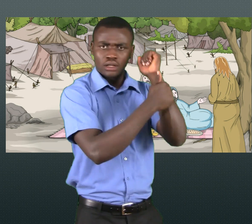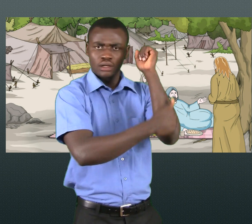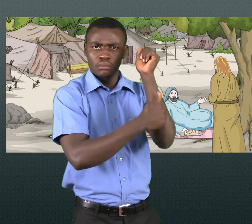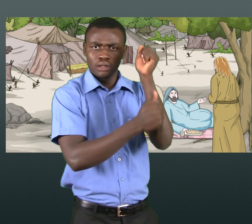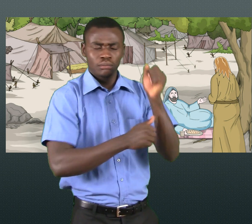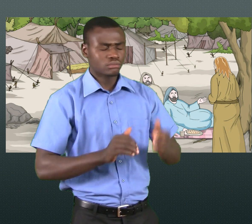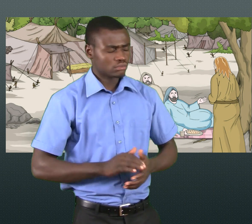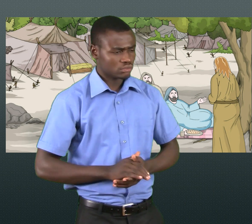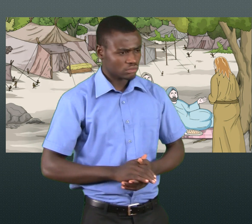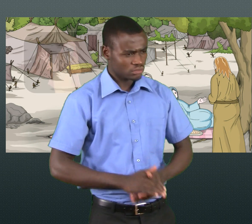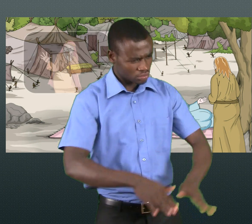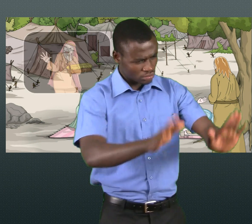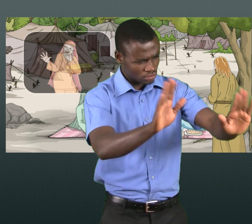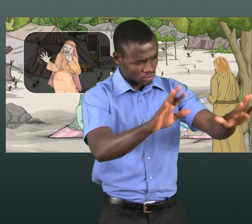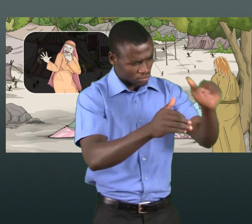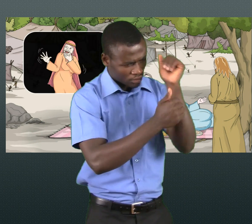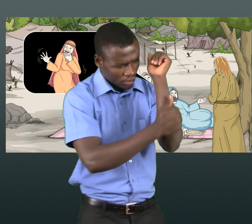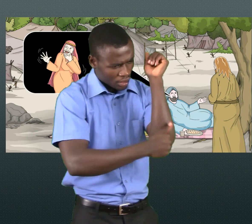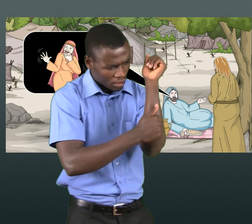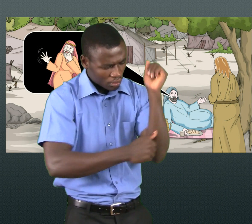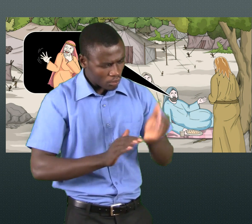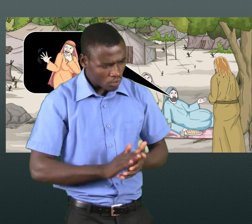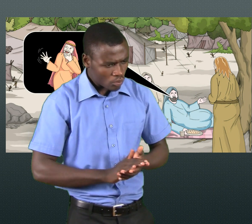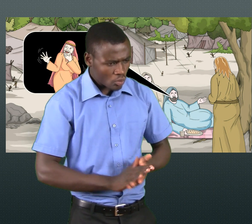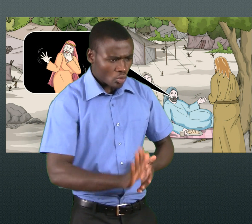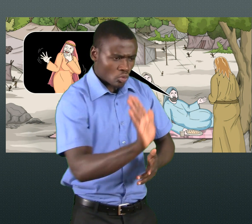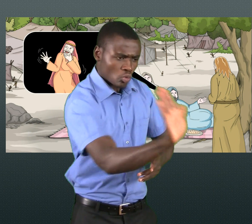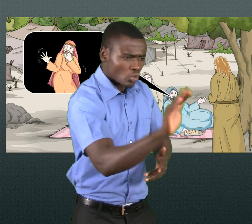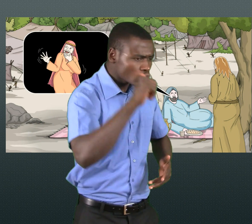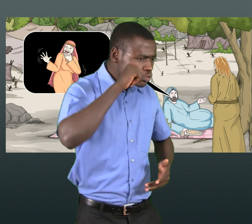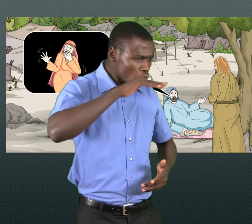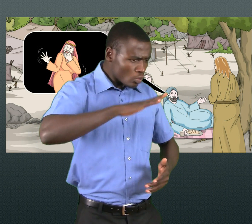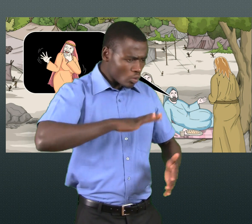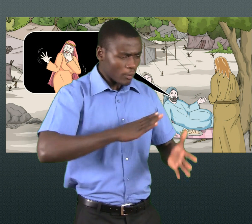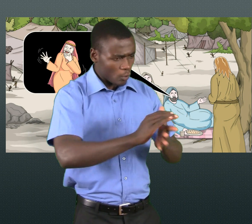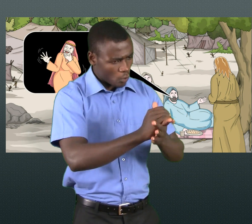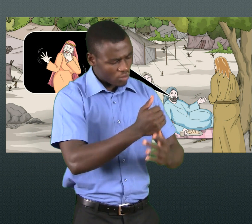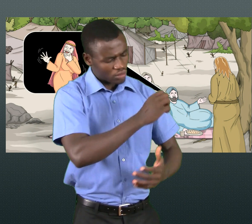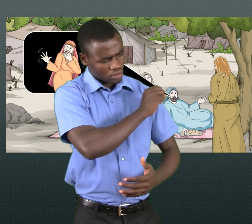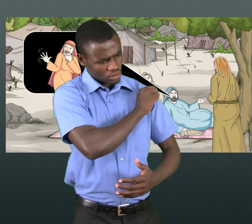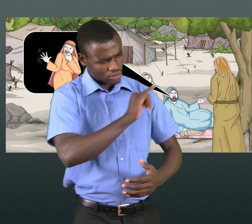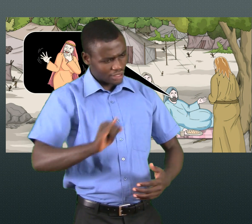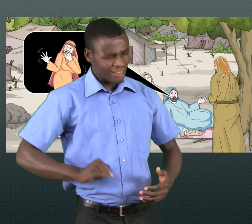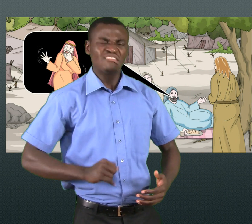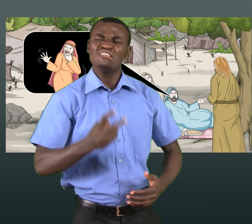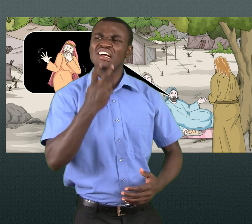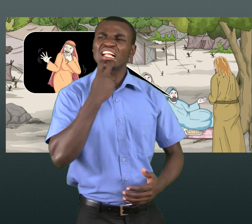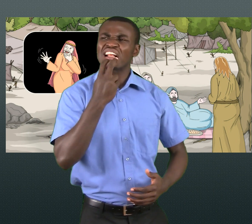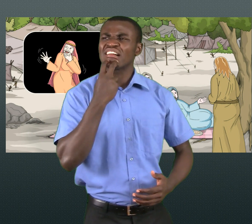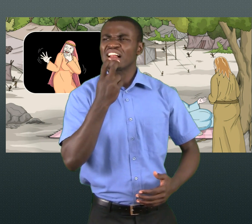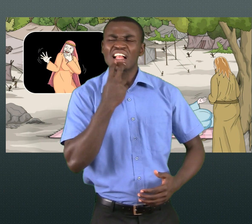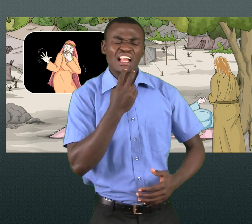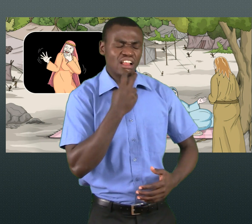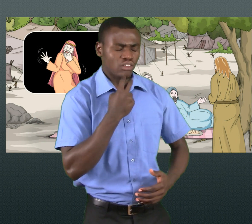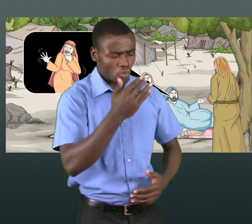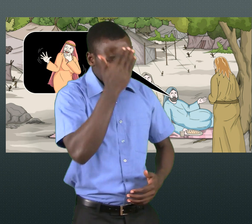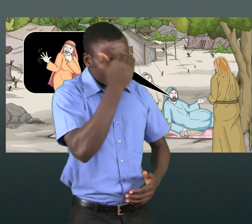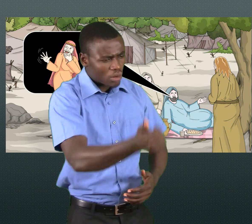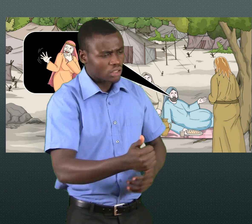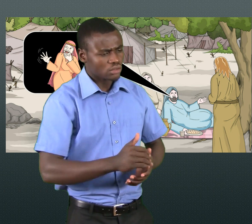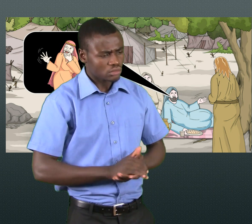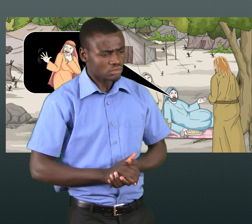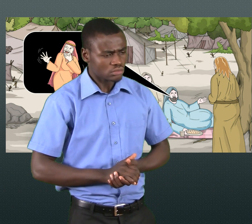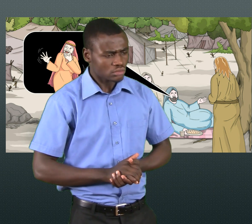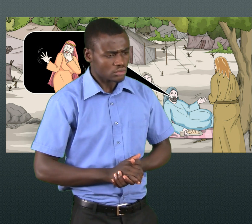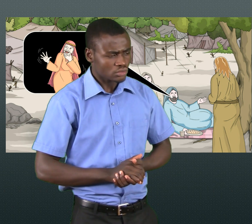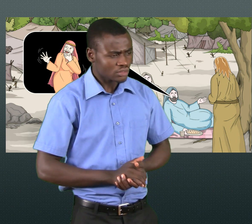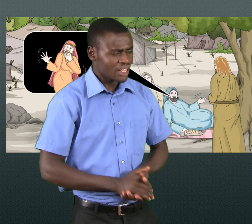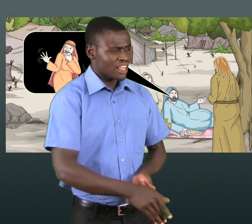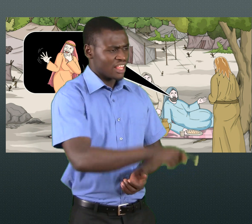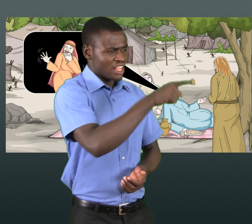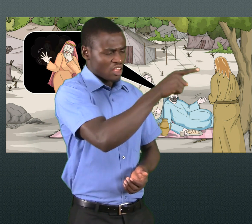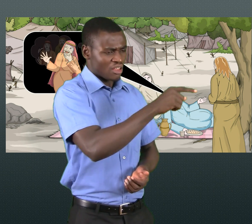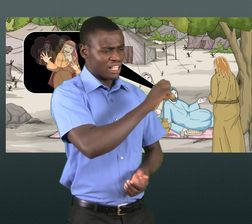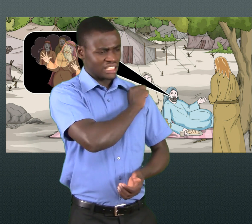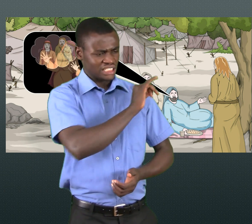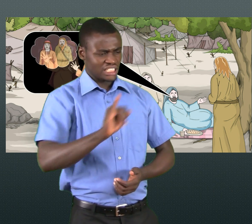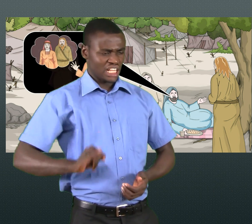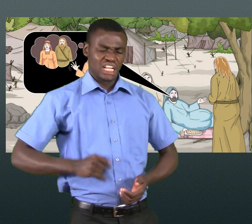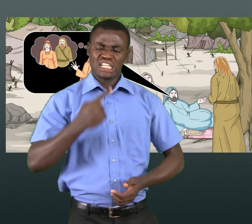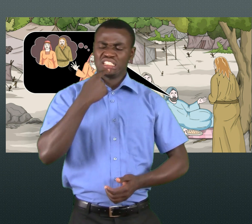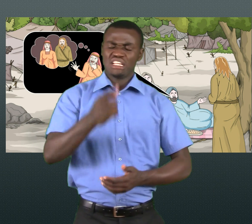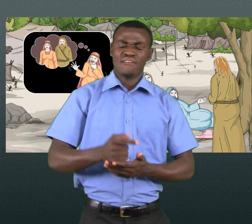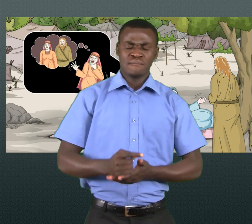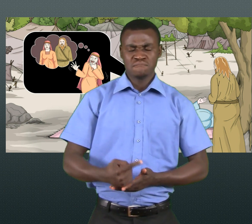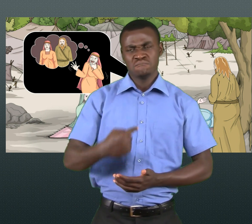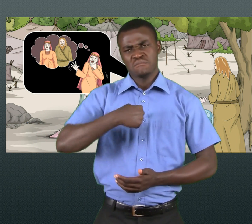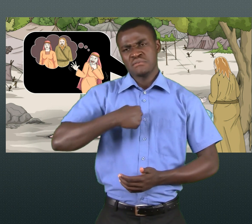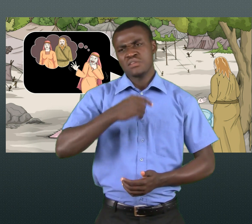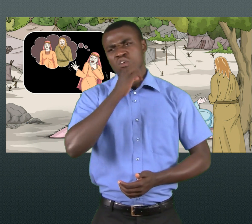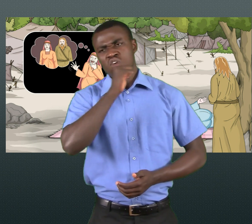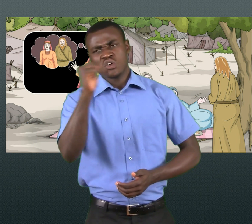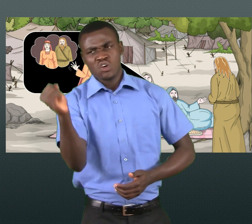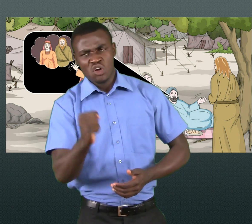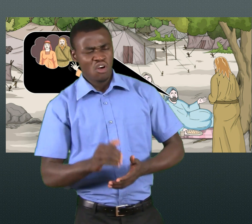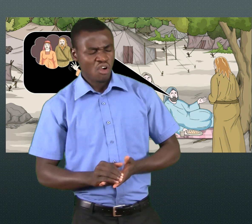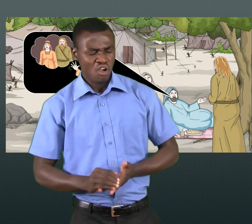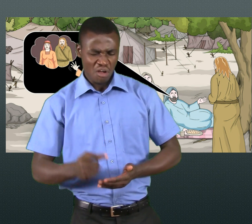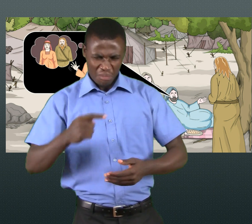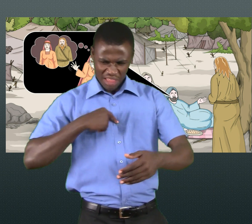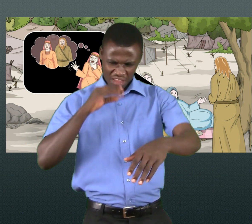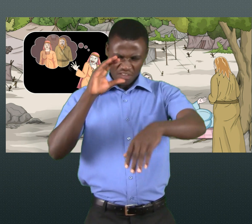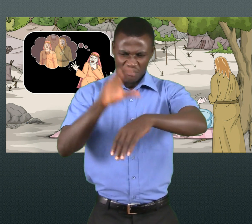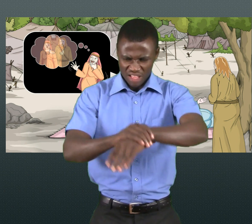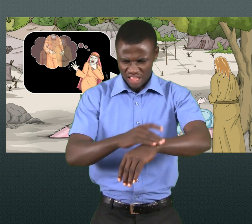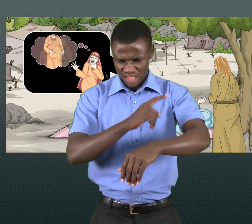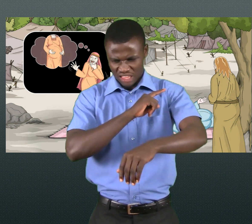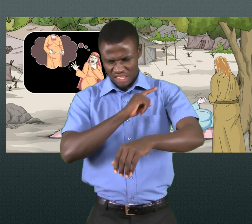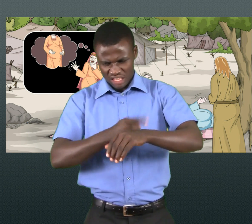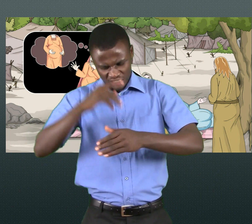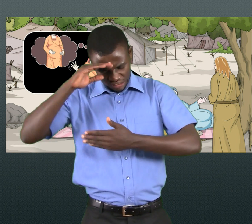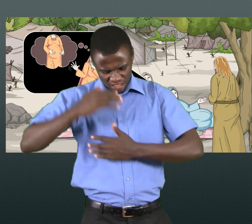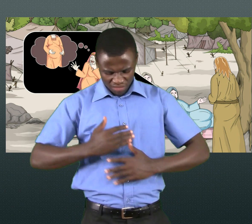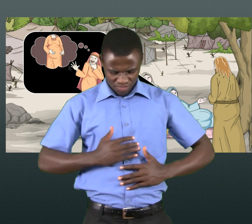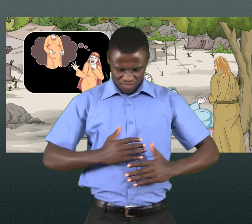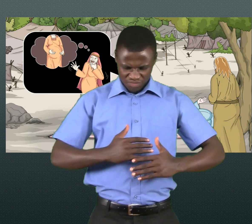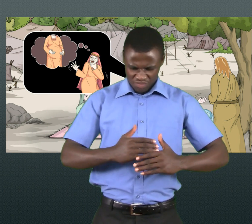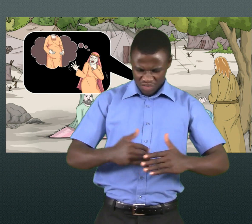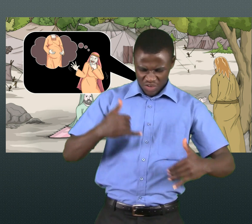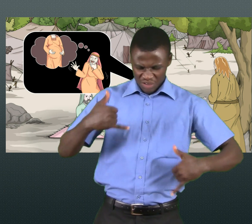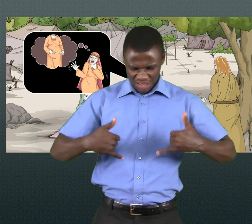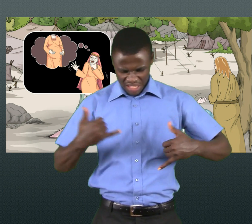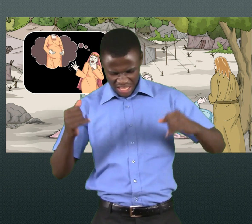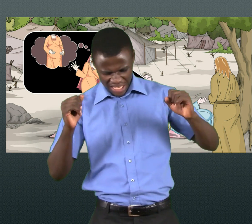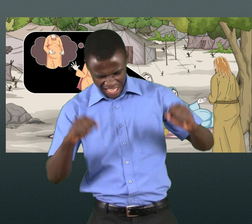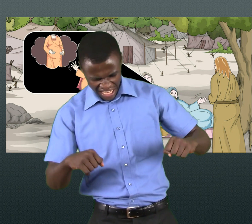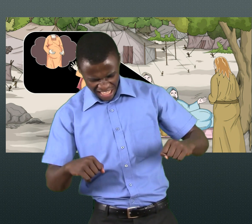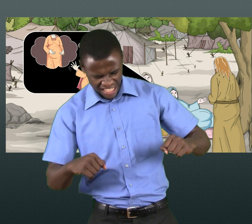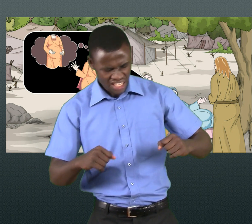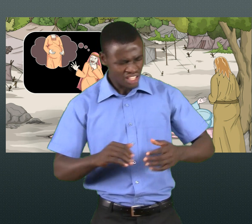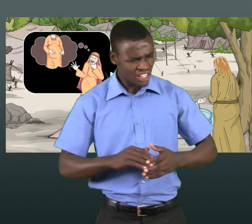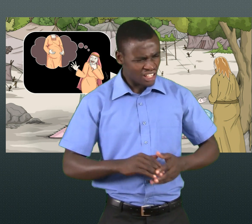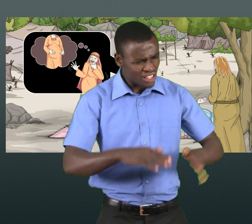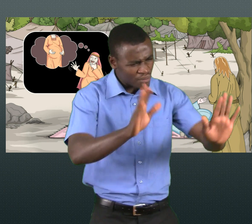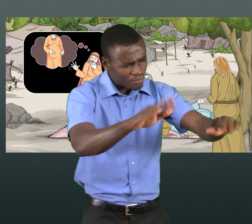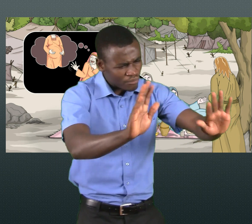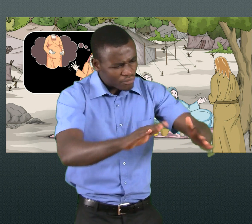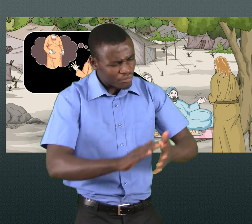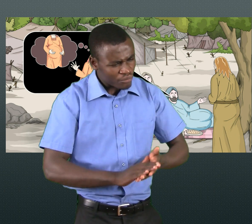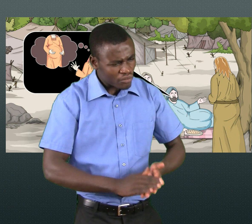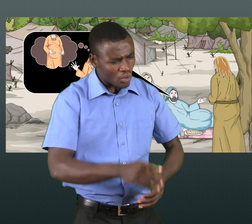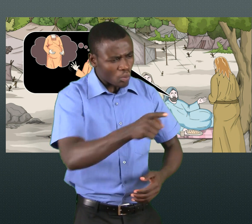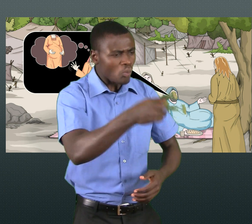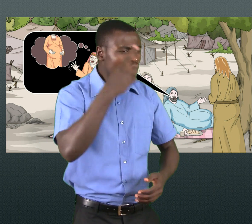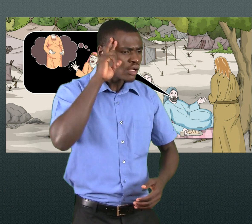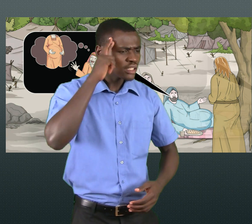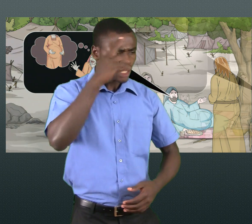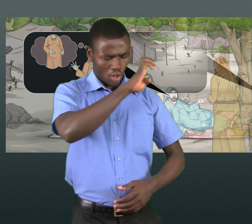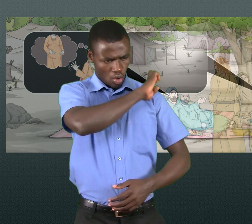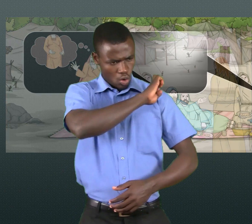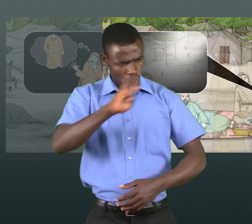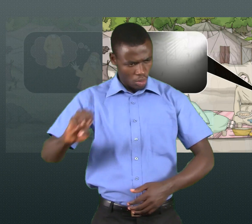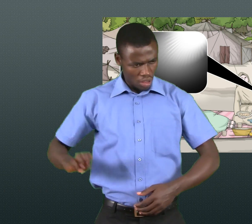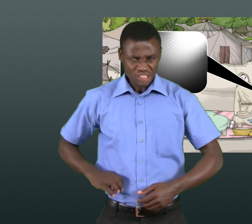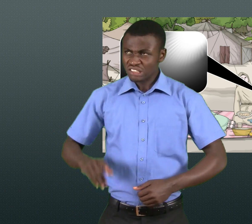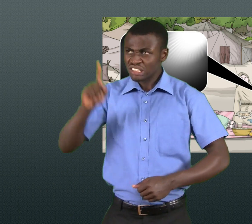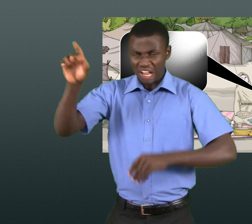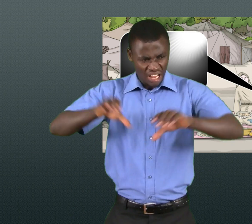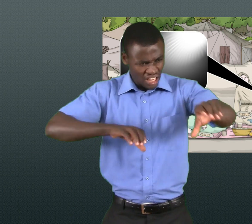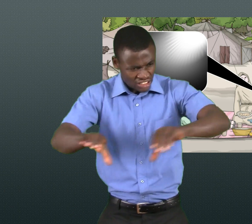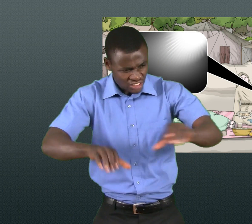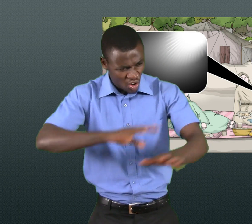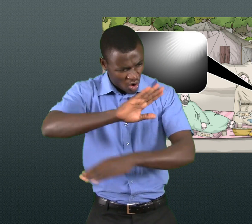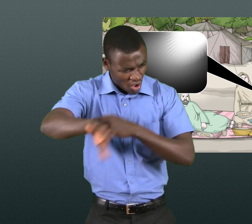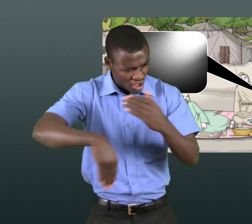And the LORD asked Abraham, “Why did Sarah laugh and say, ‘Can I really bear a child when I am old?’